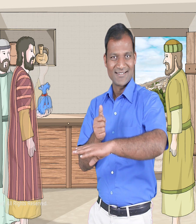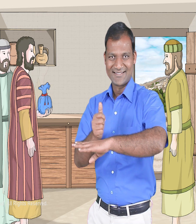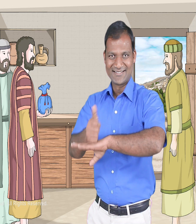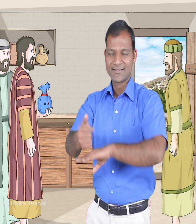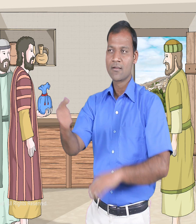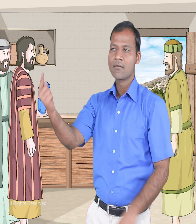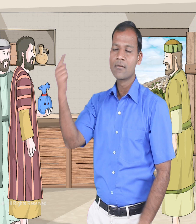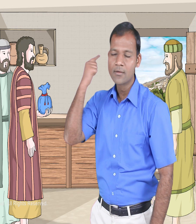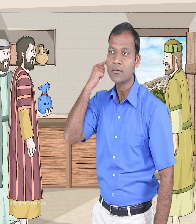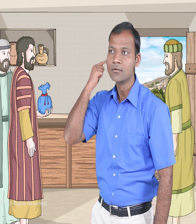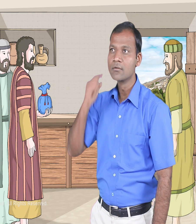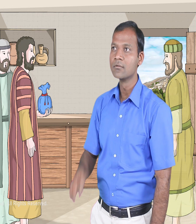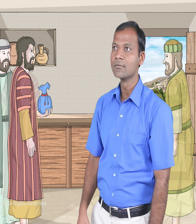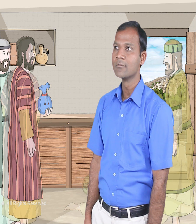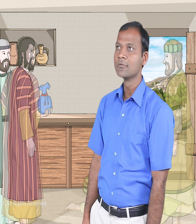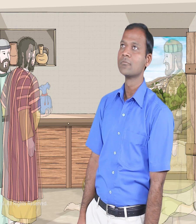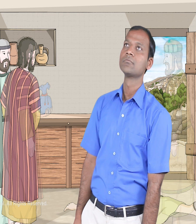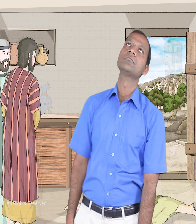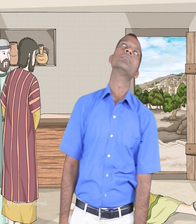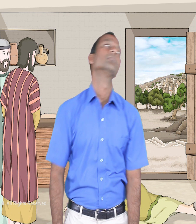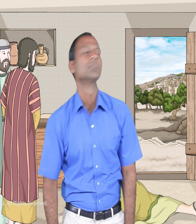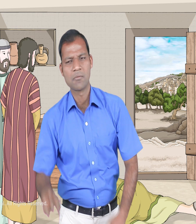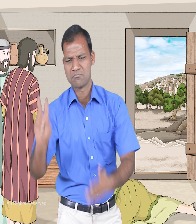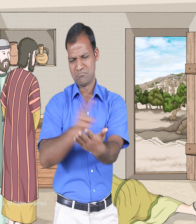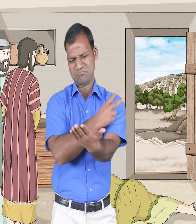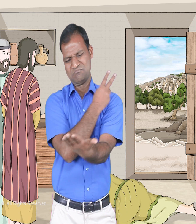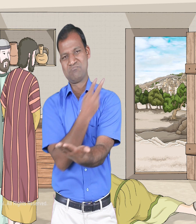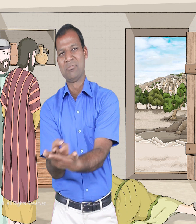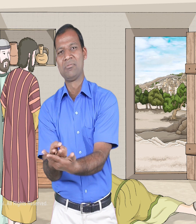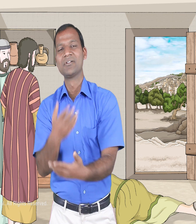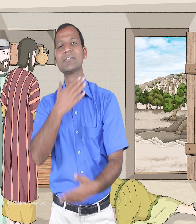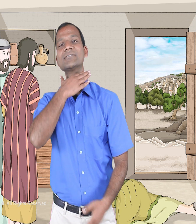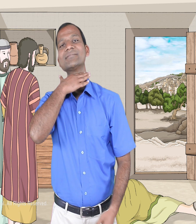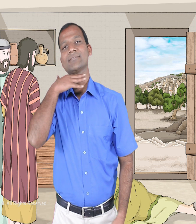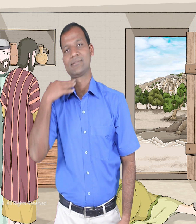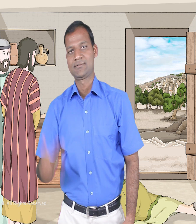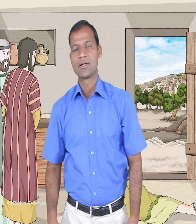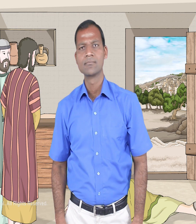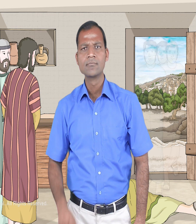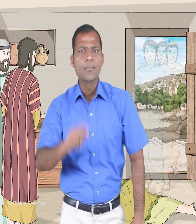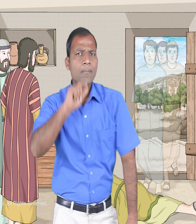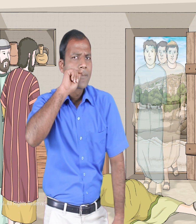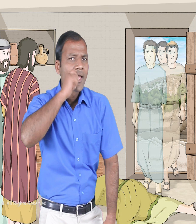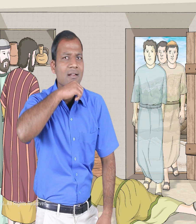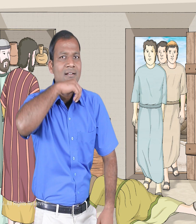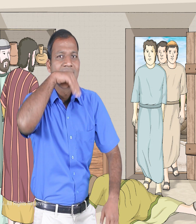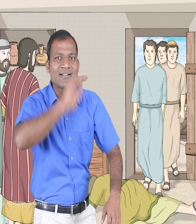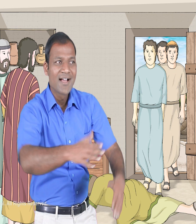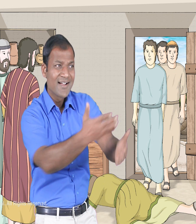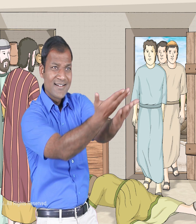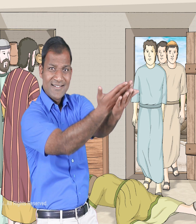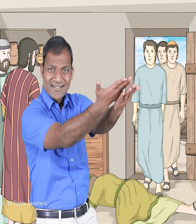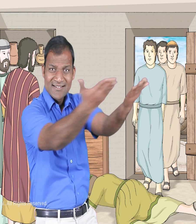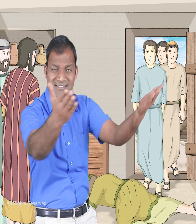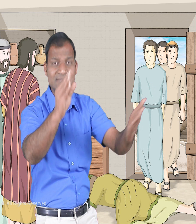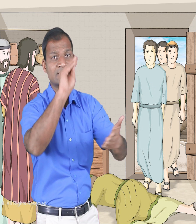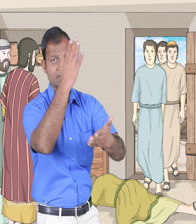On hearing these words, Ananias fell down and died. And great fear came over all who heard what had happened.